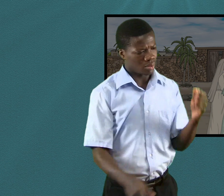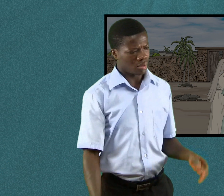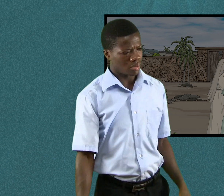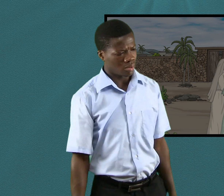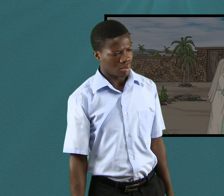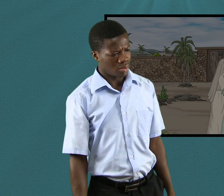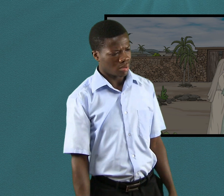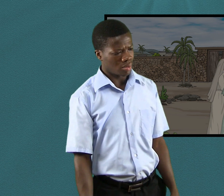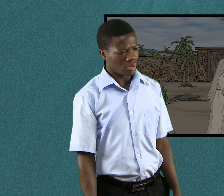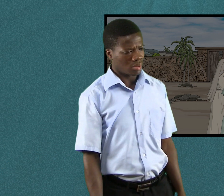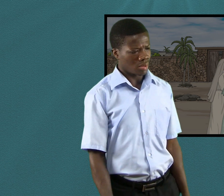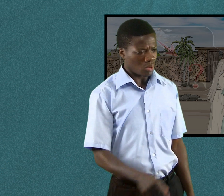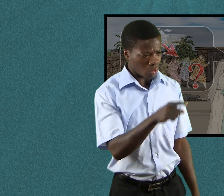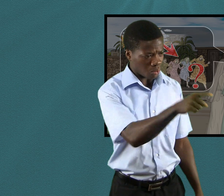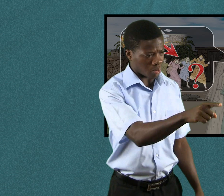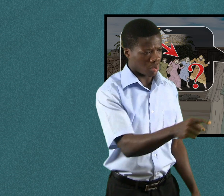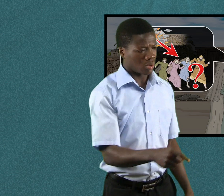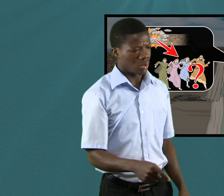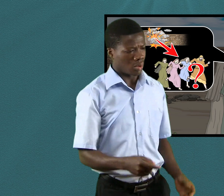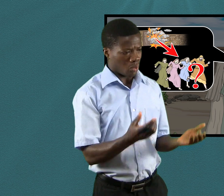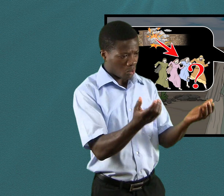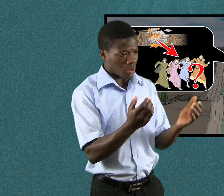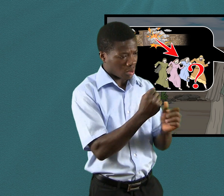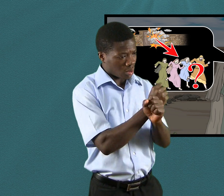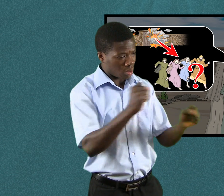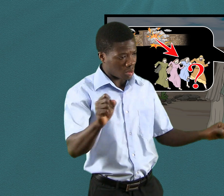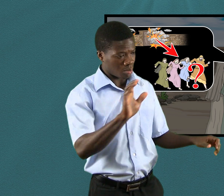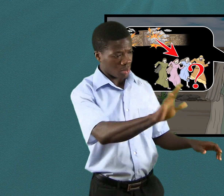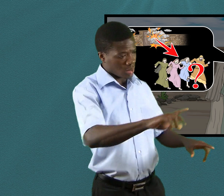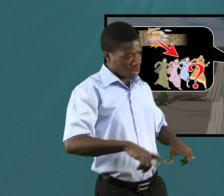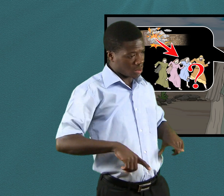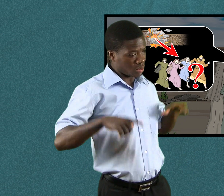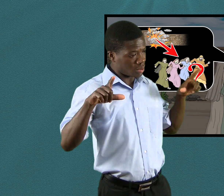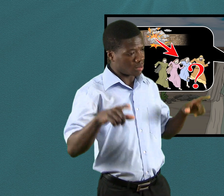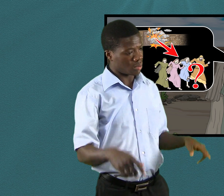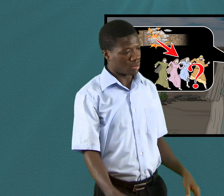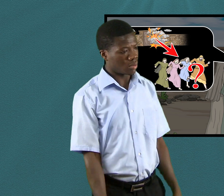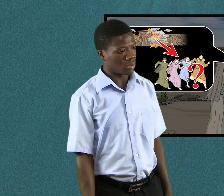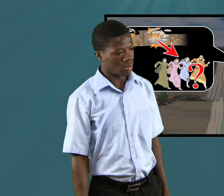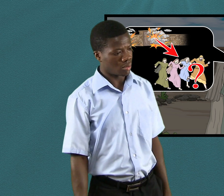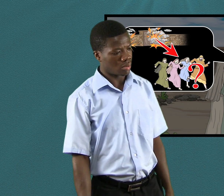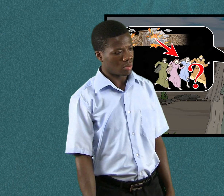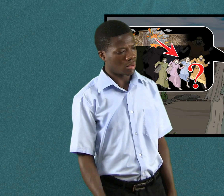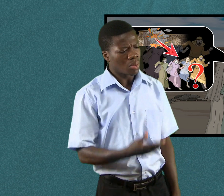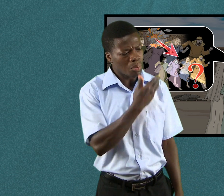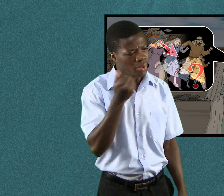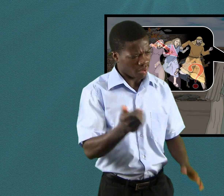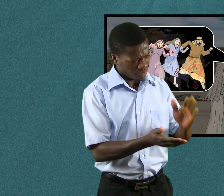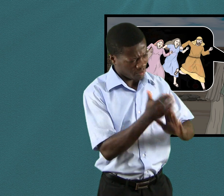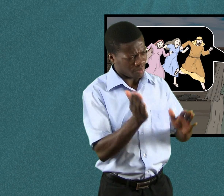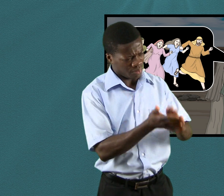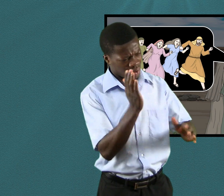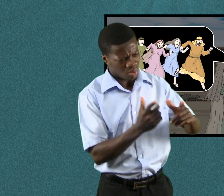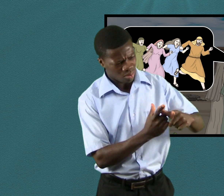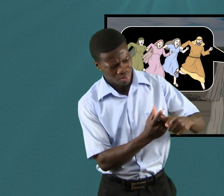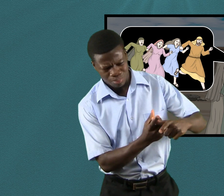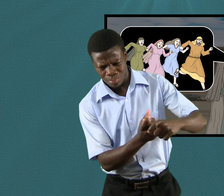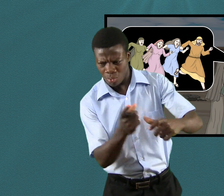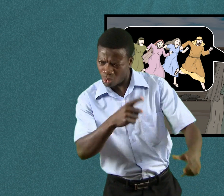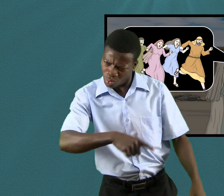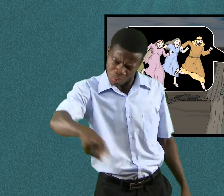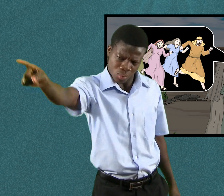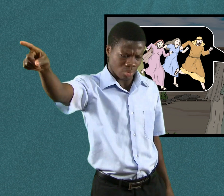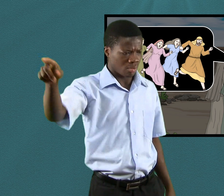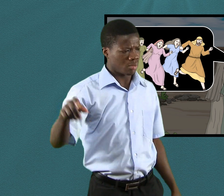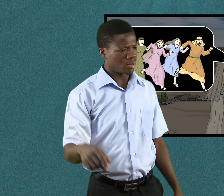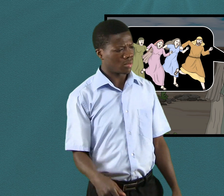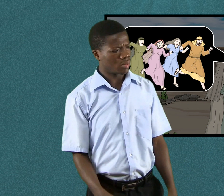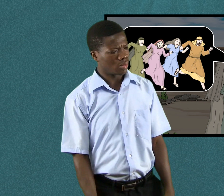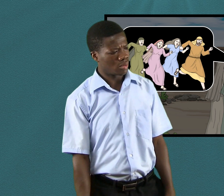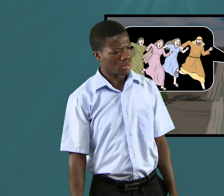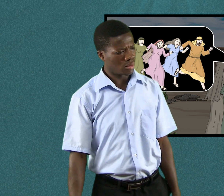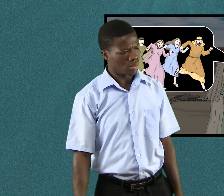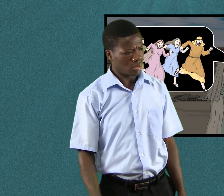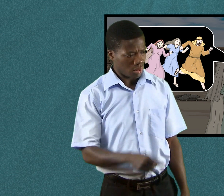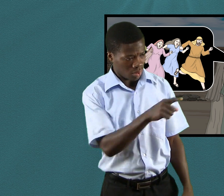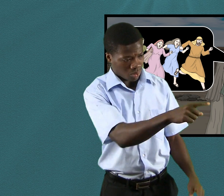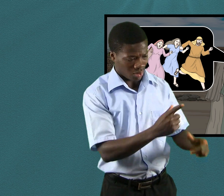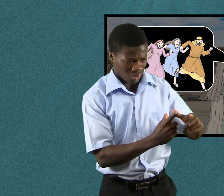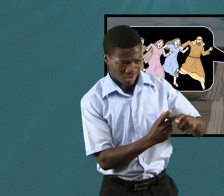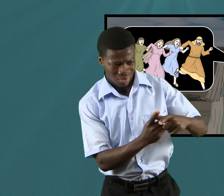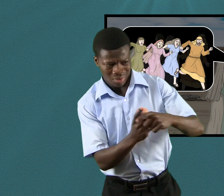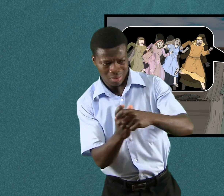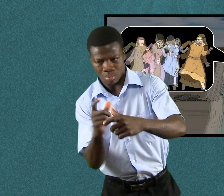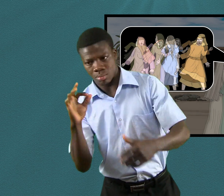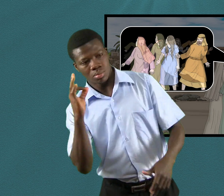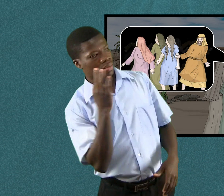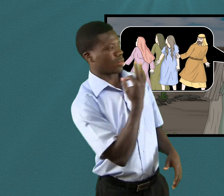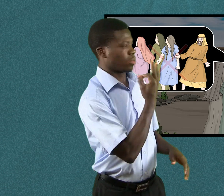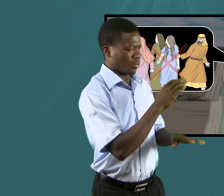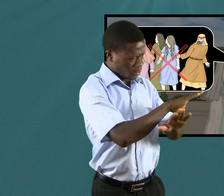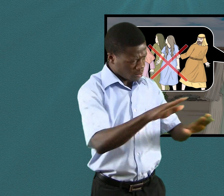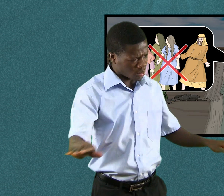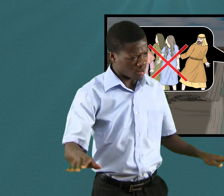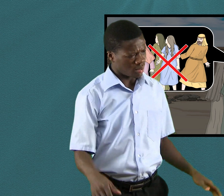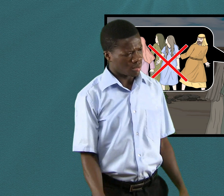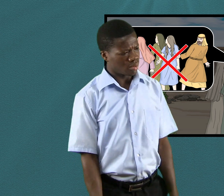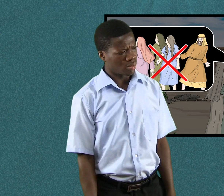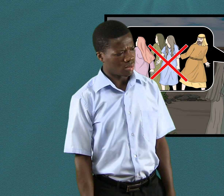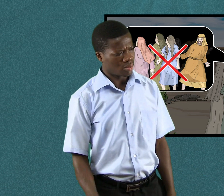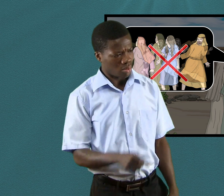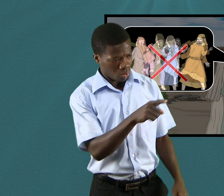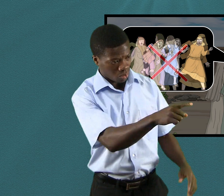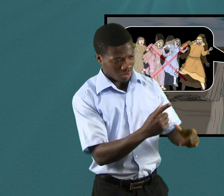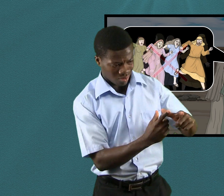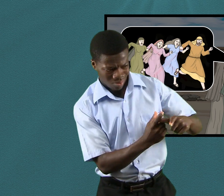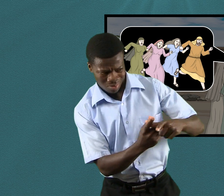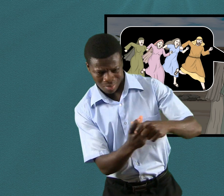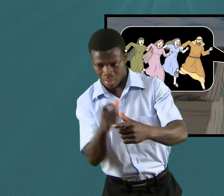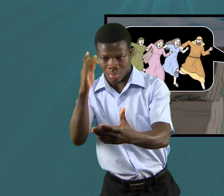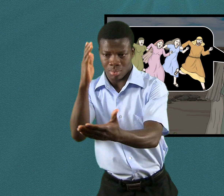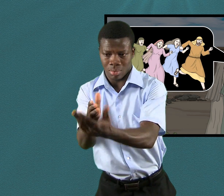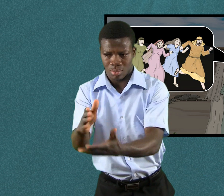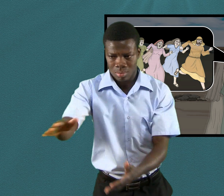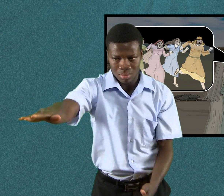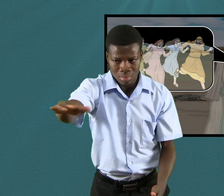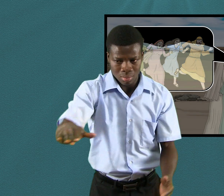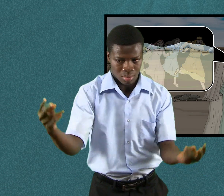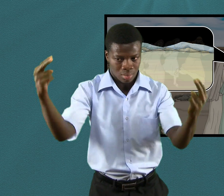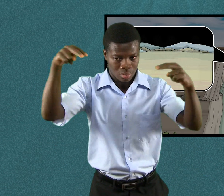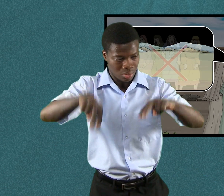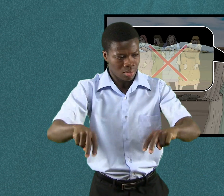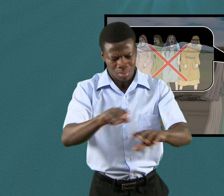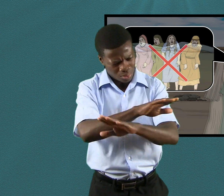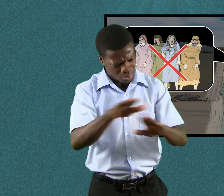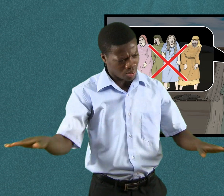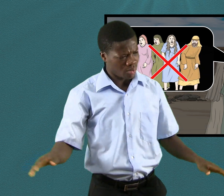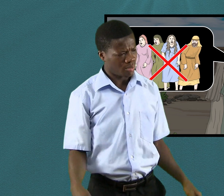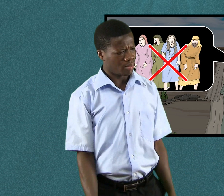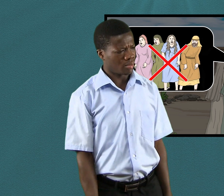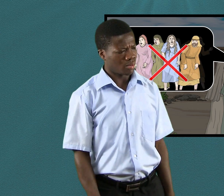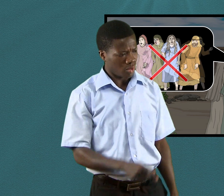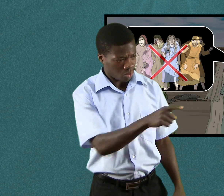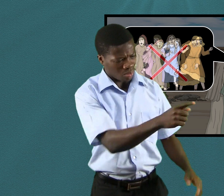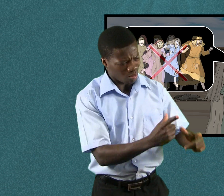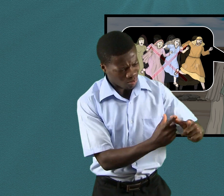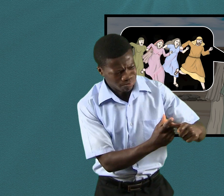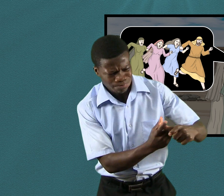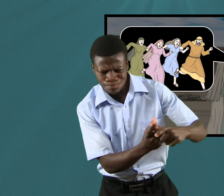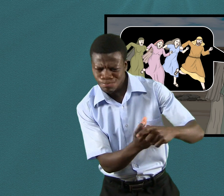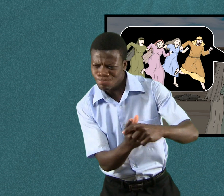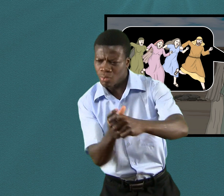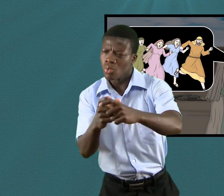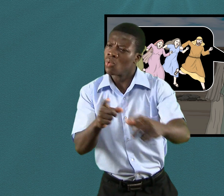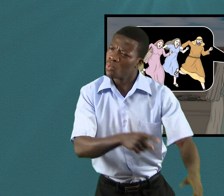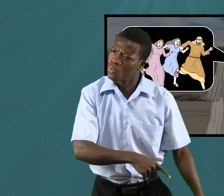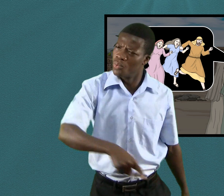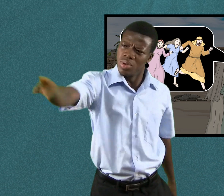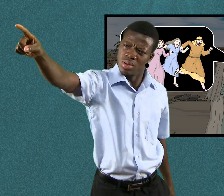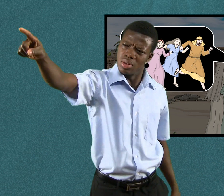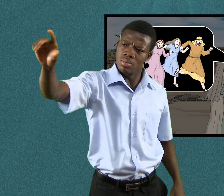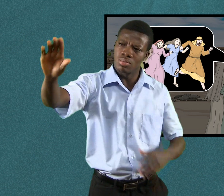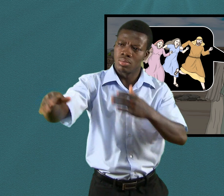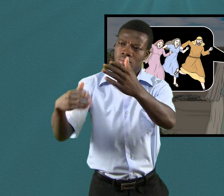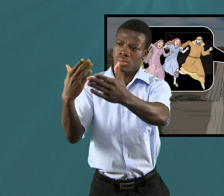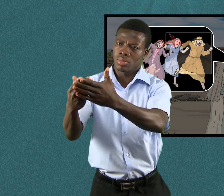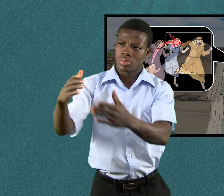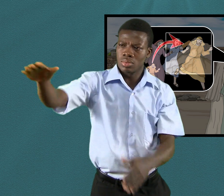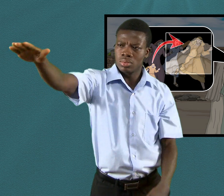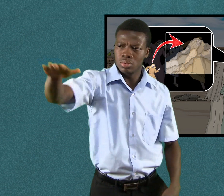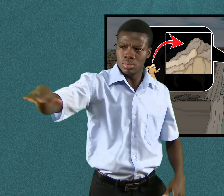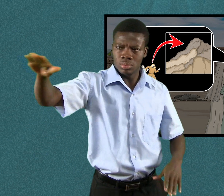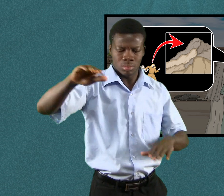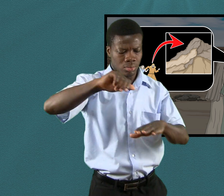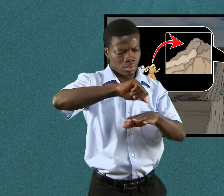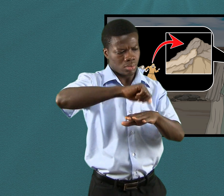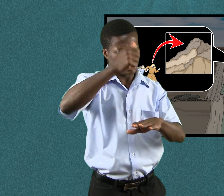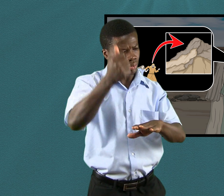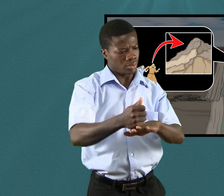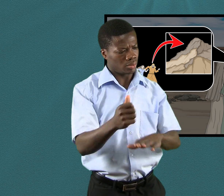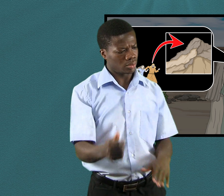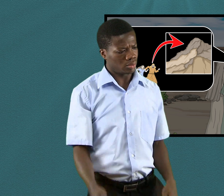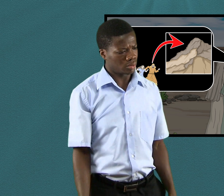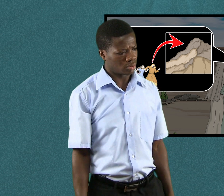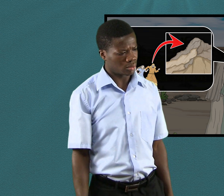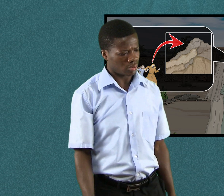As soon as the men had brought them out, one of them said, “Run for your lives! Do not look back, and do not stop anywhere on the plain!